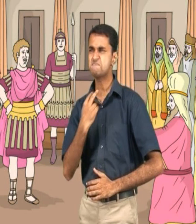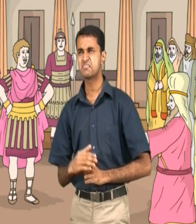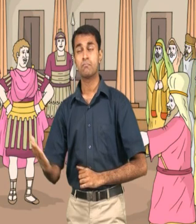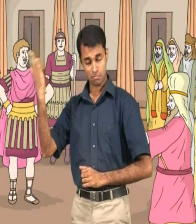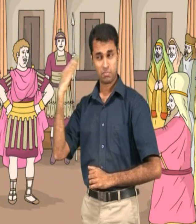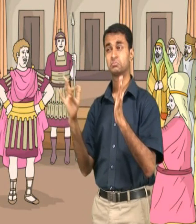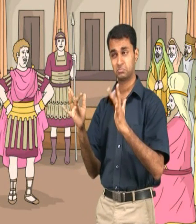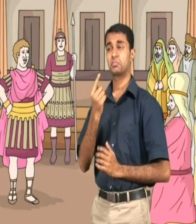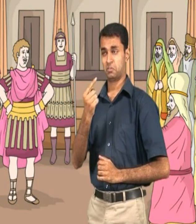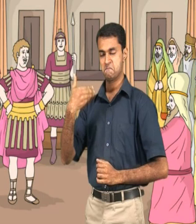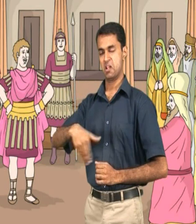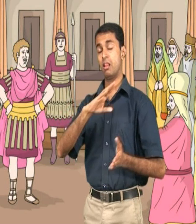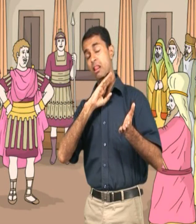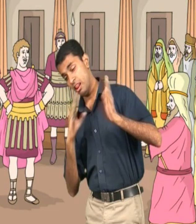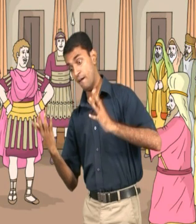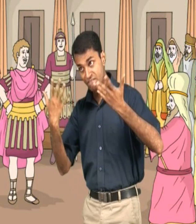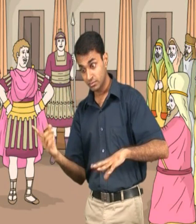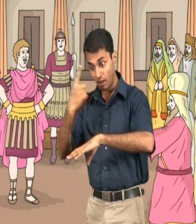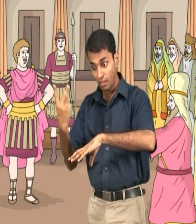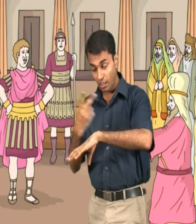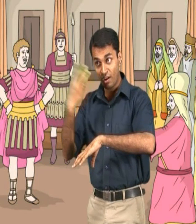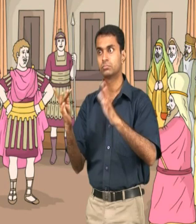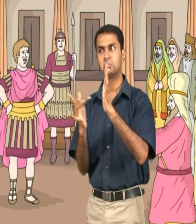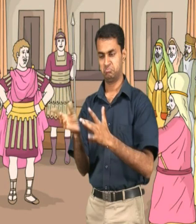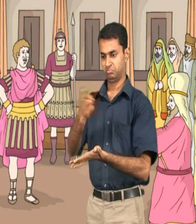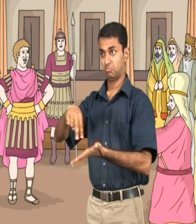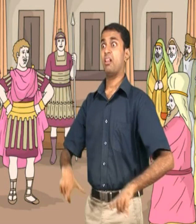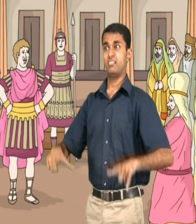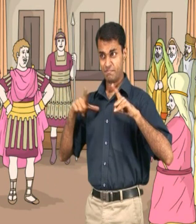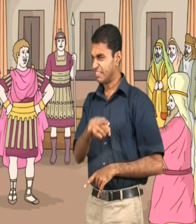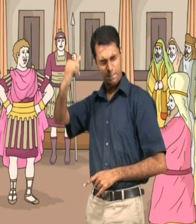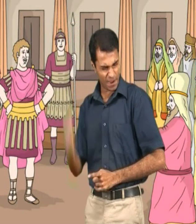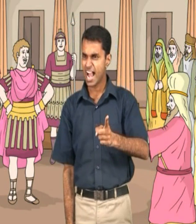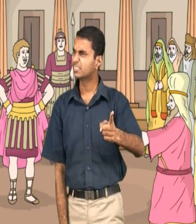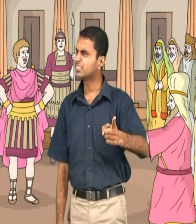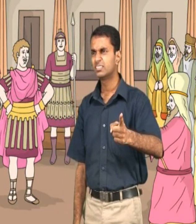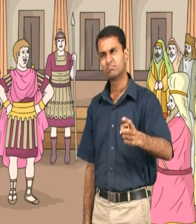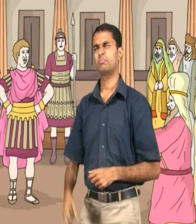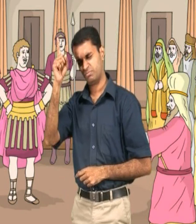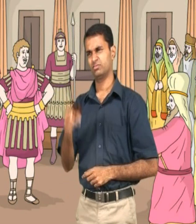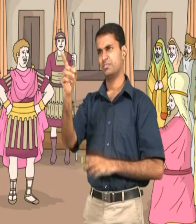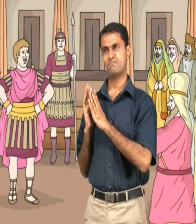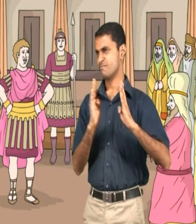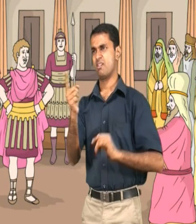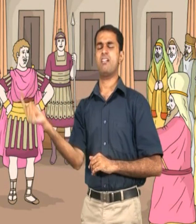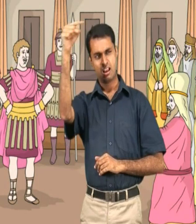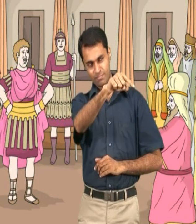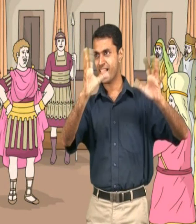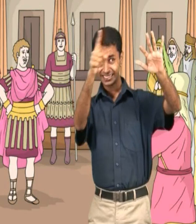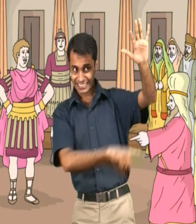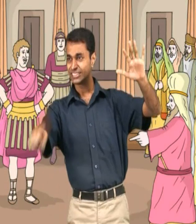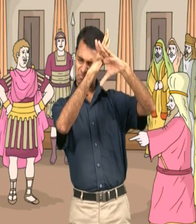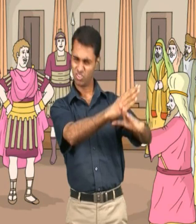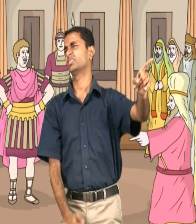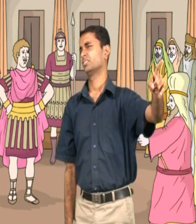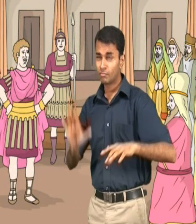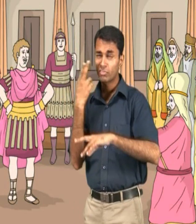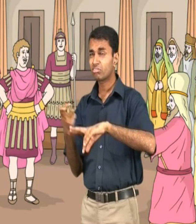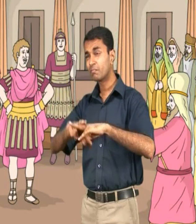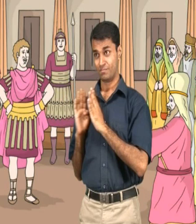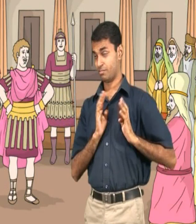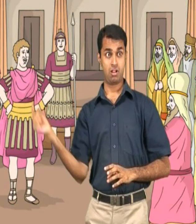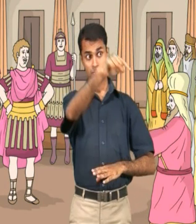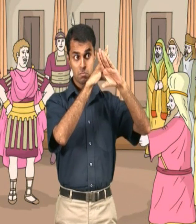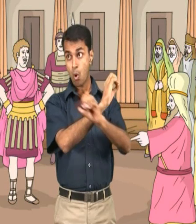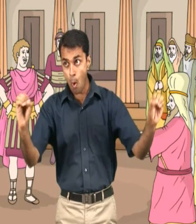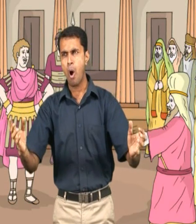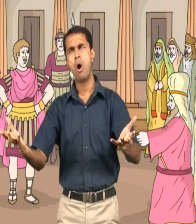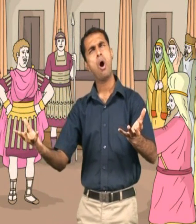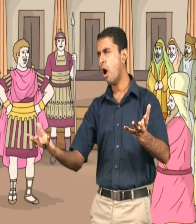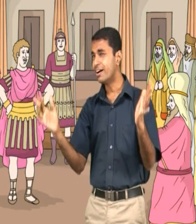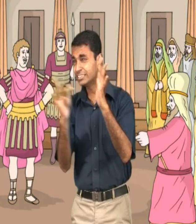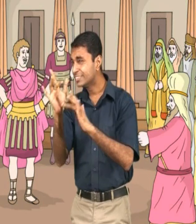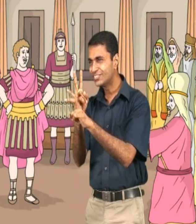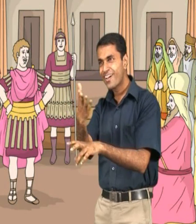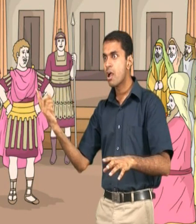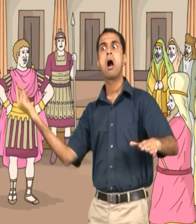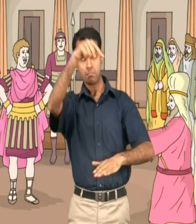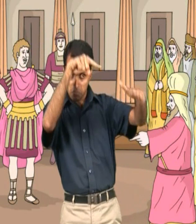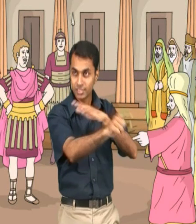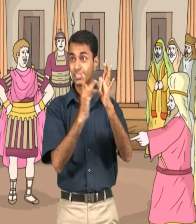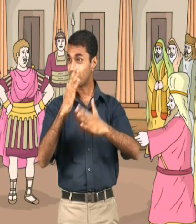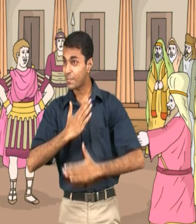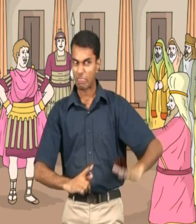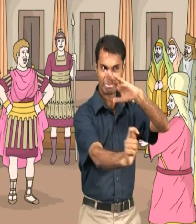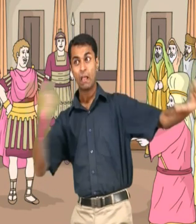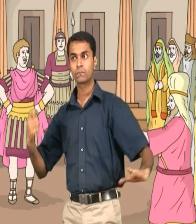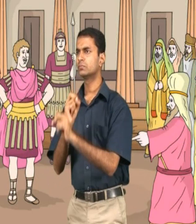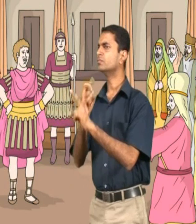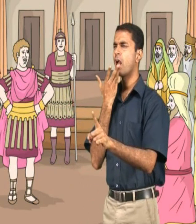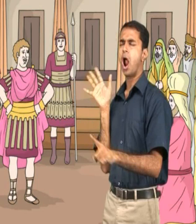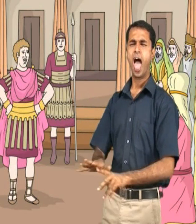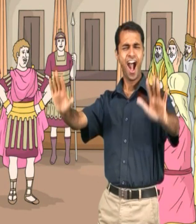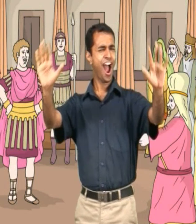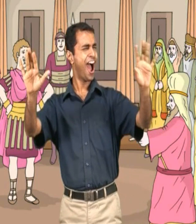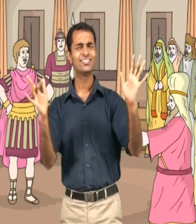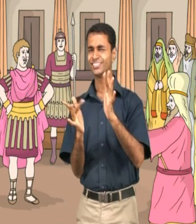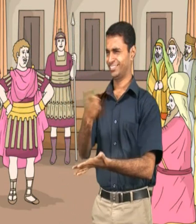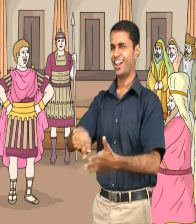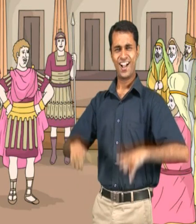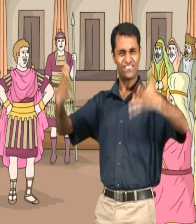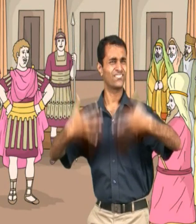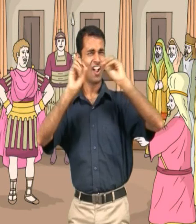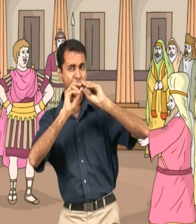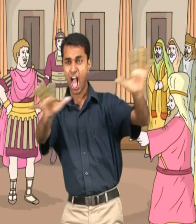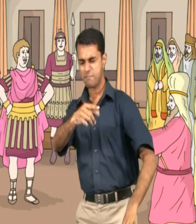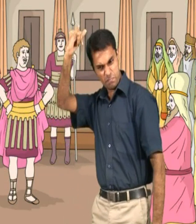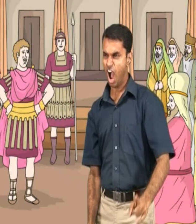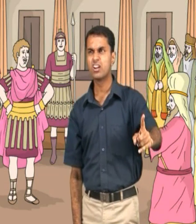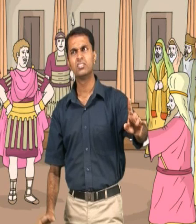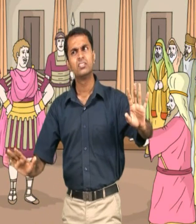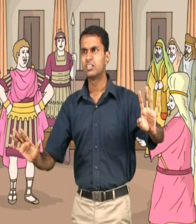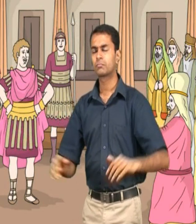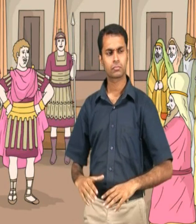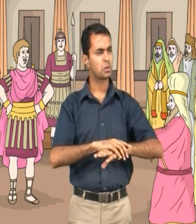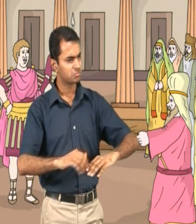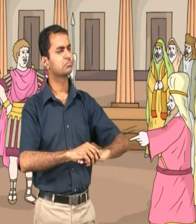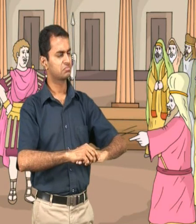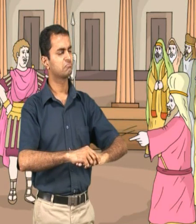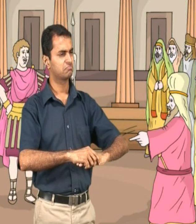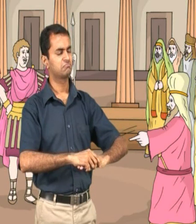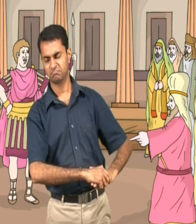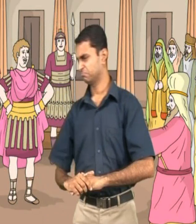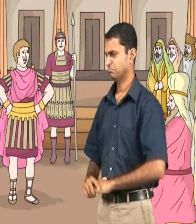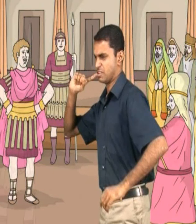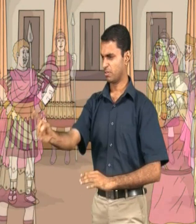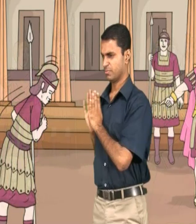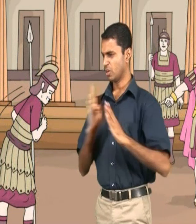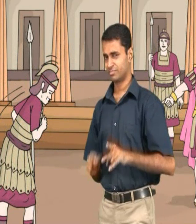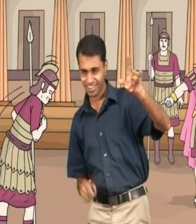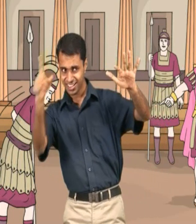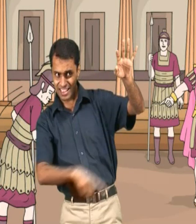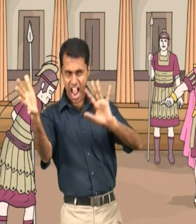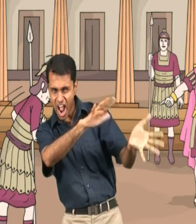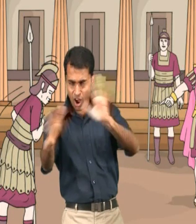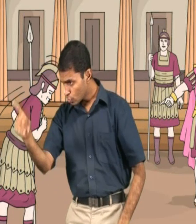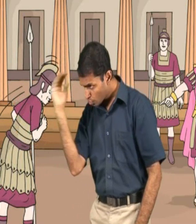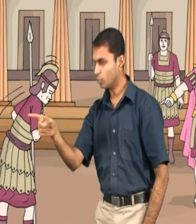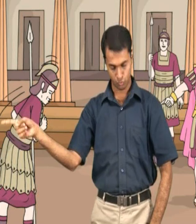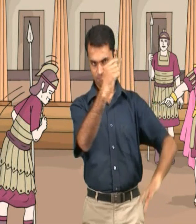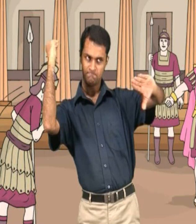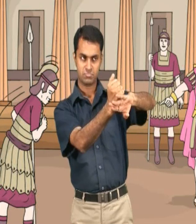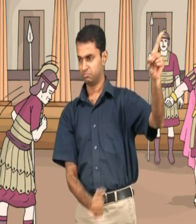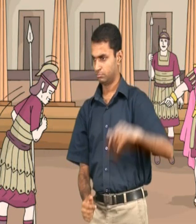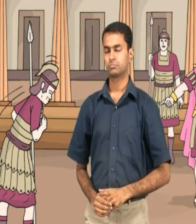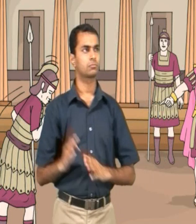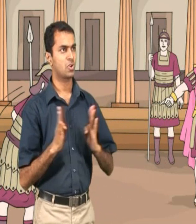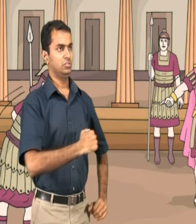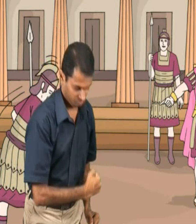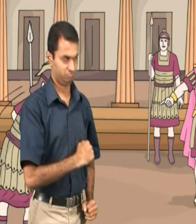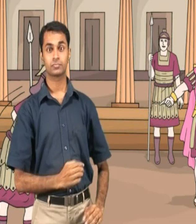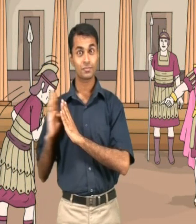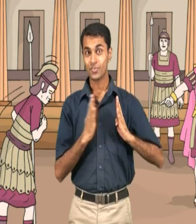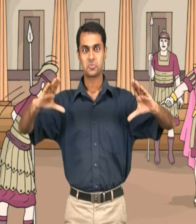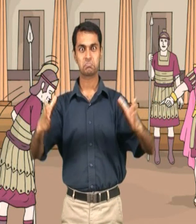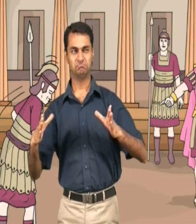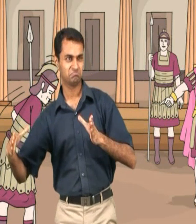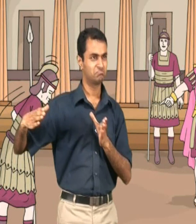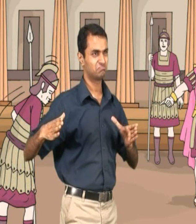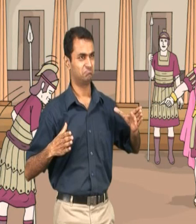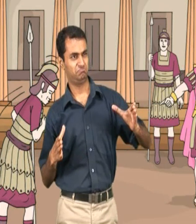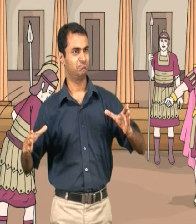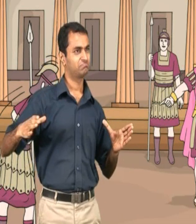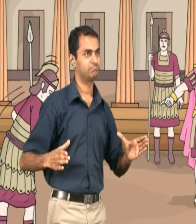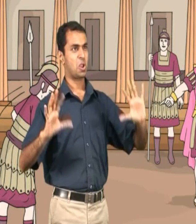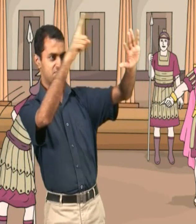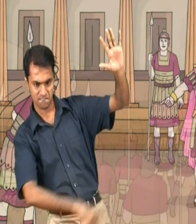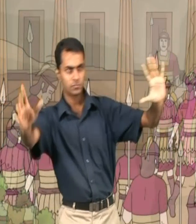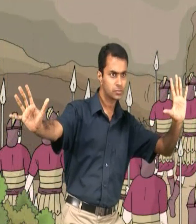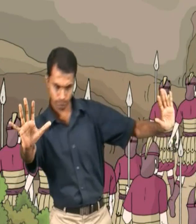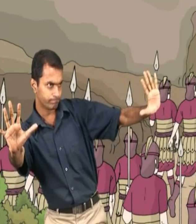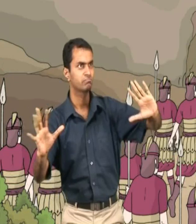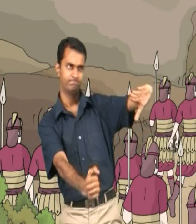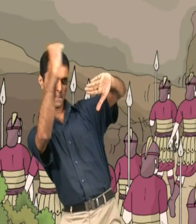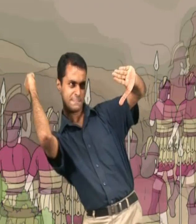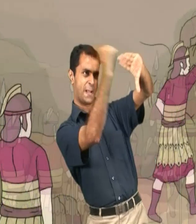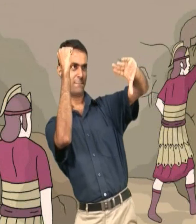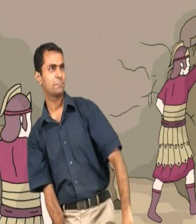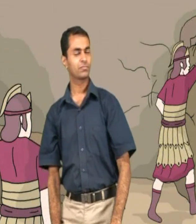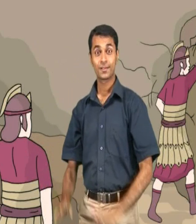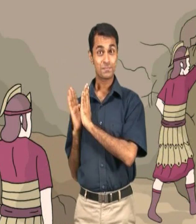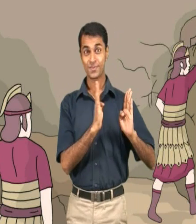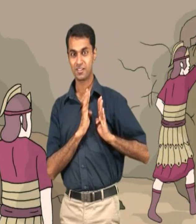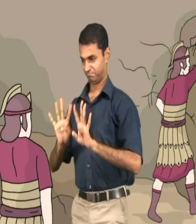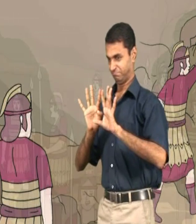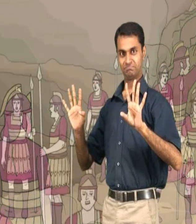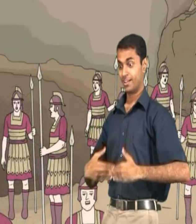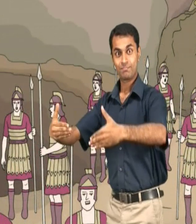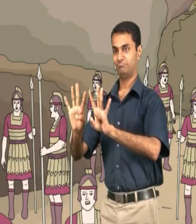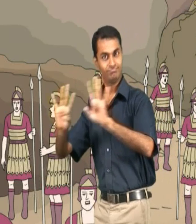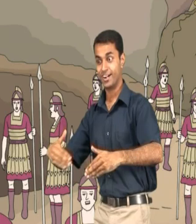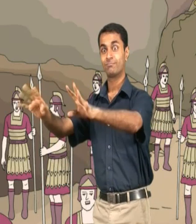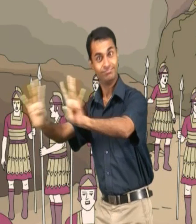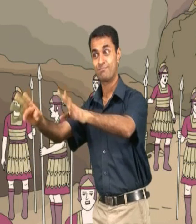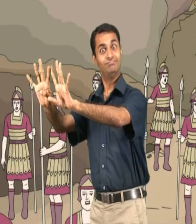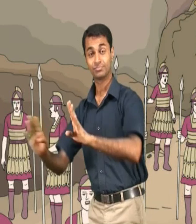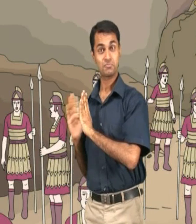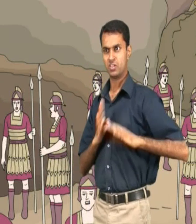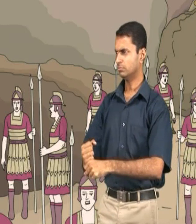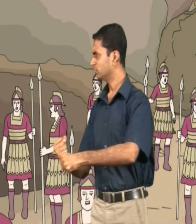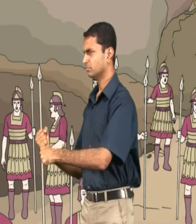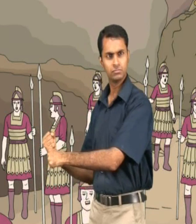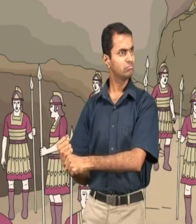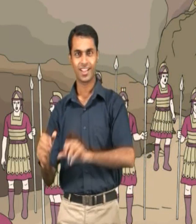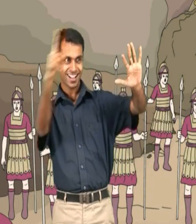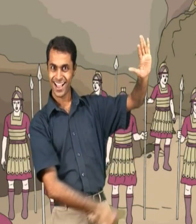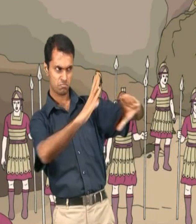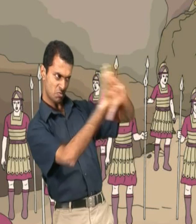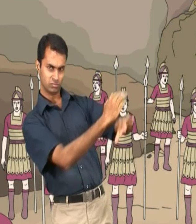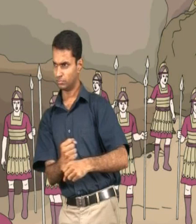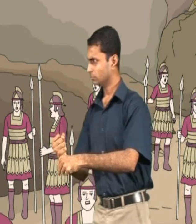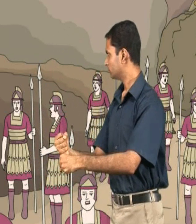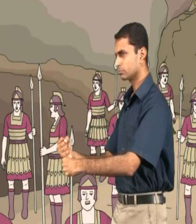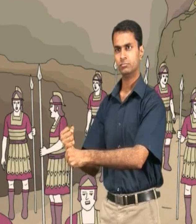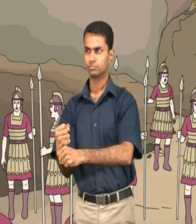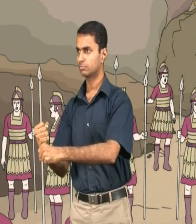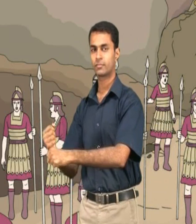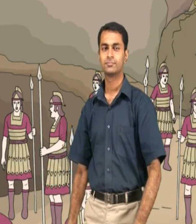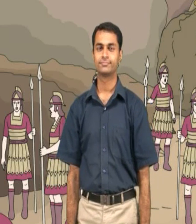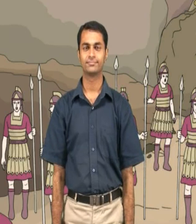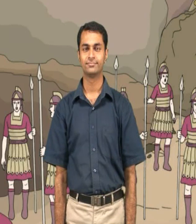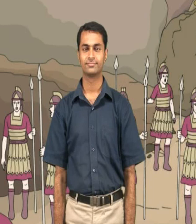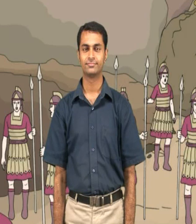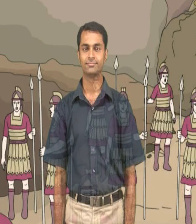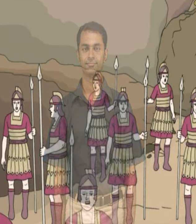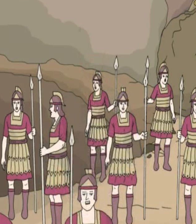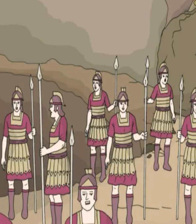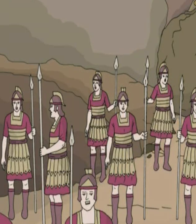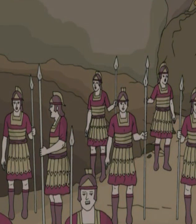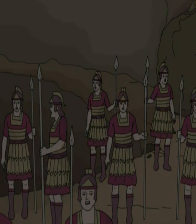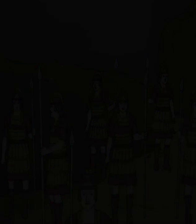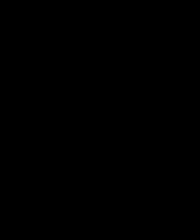And because it was the Jewish day of Preparation and the tomb was nearby, they placed Jesus there.